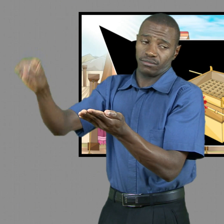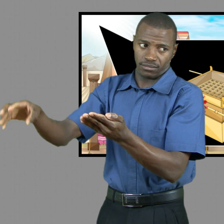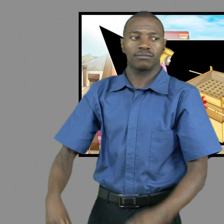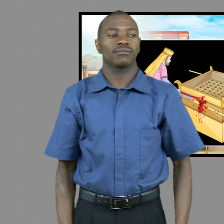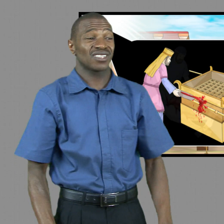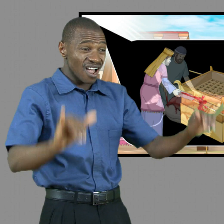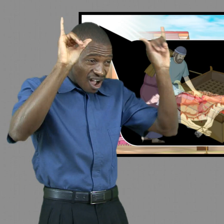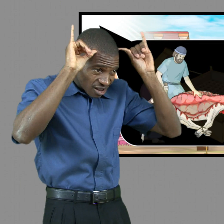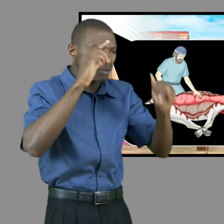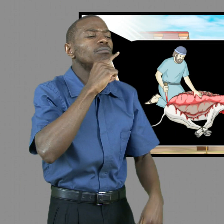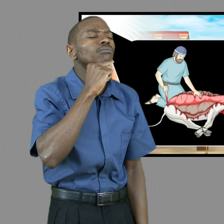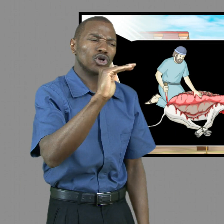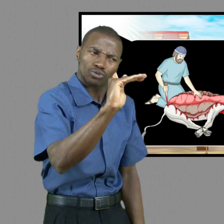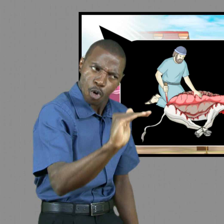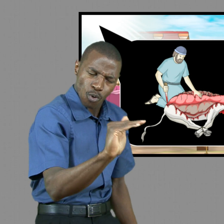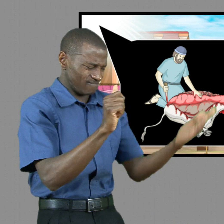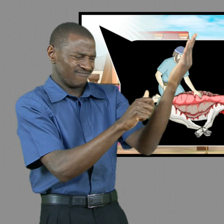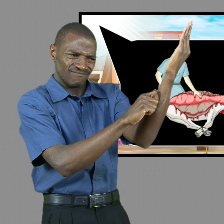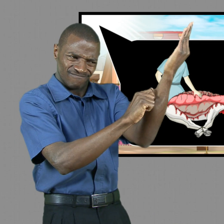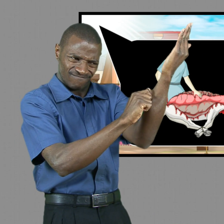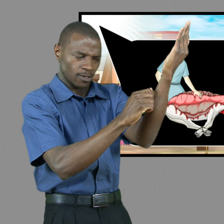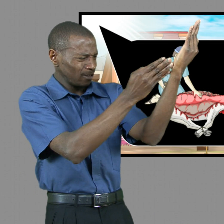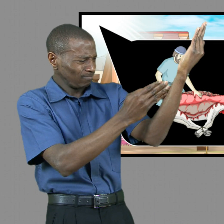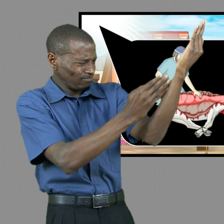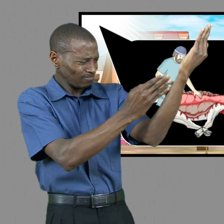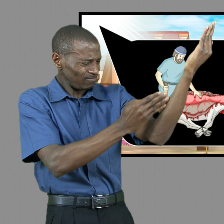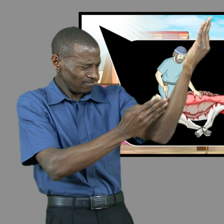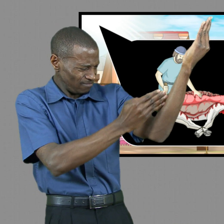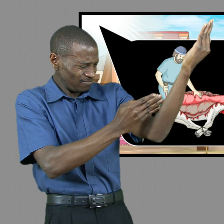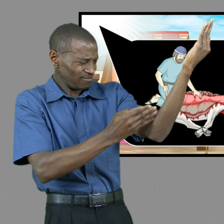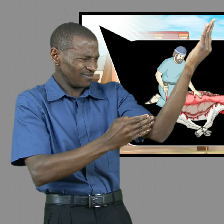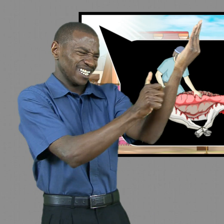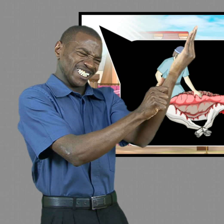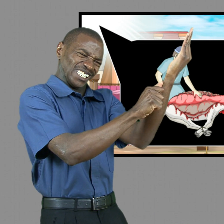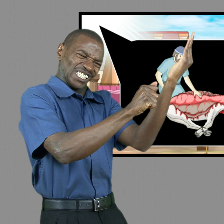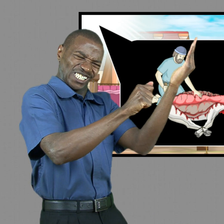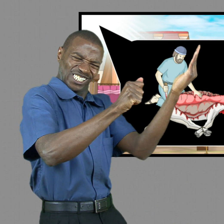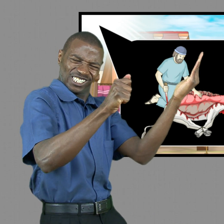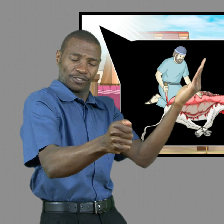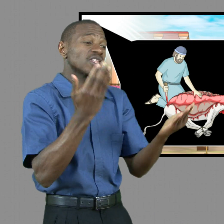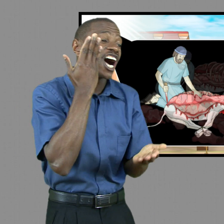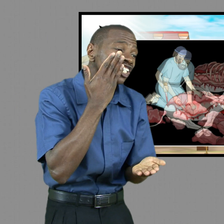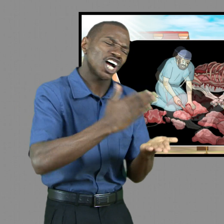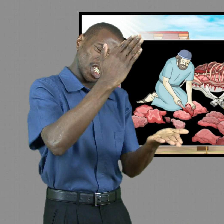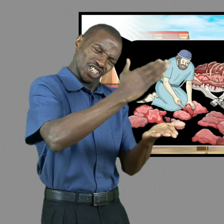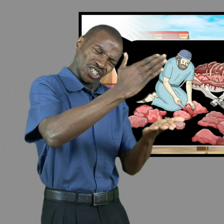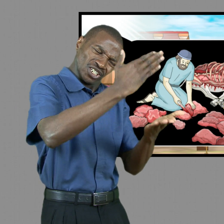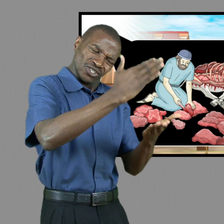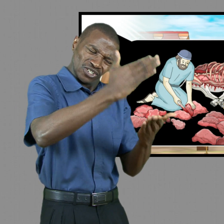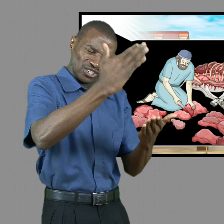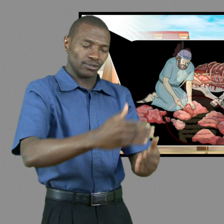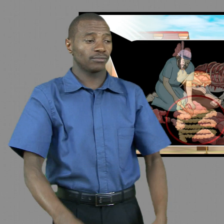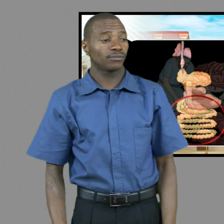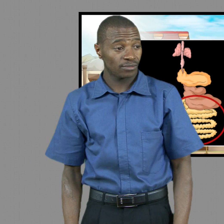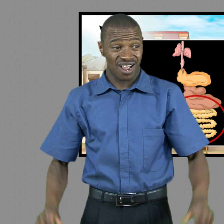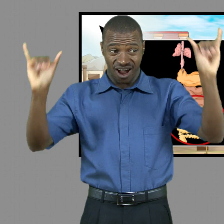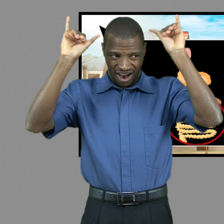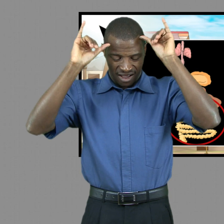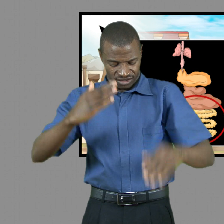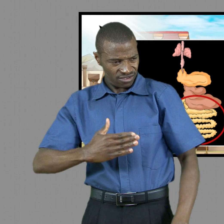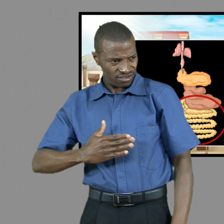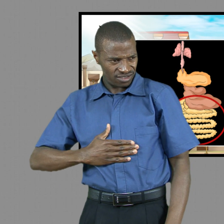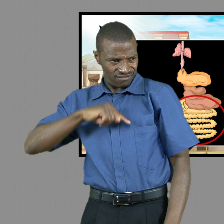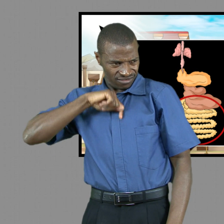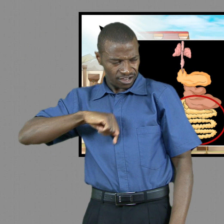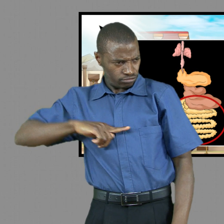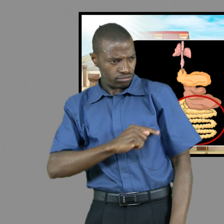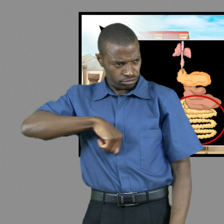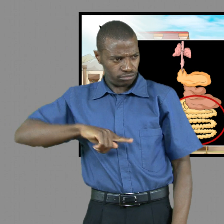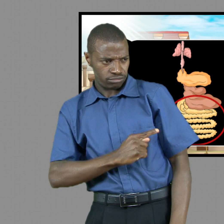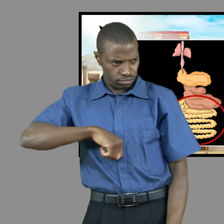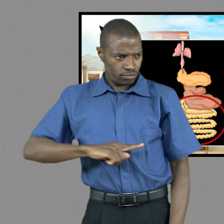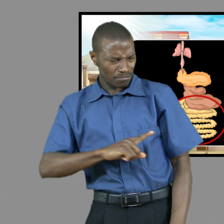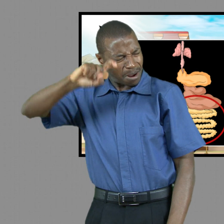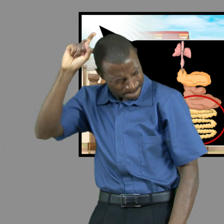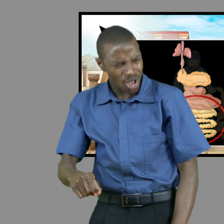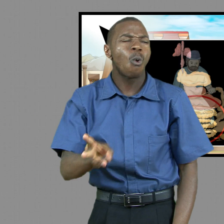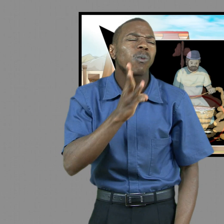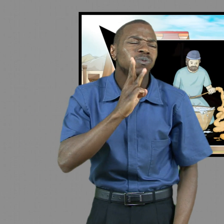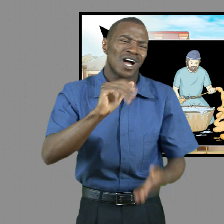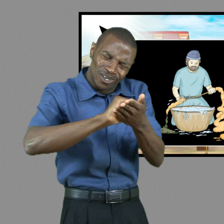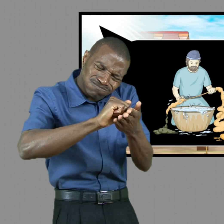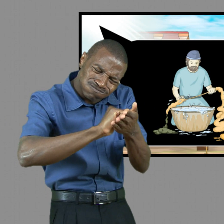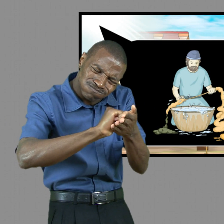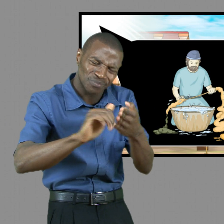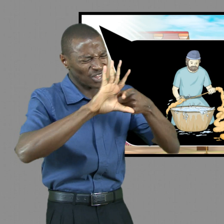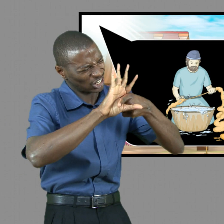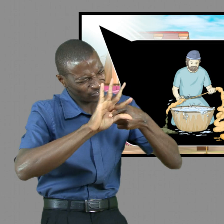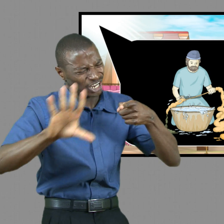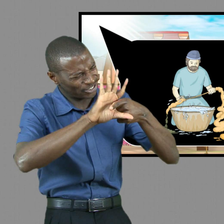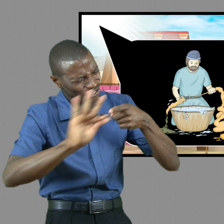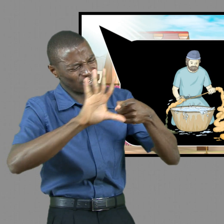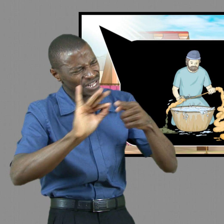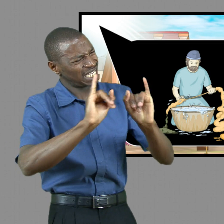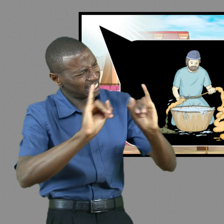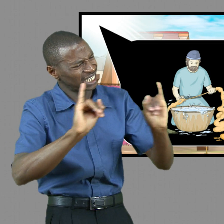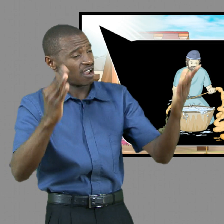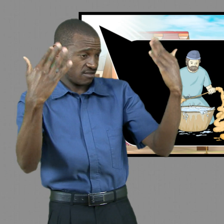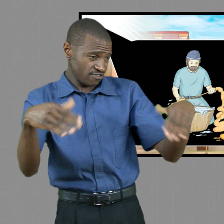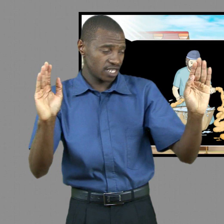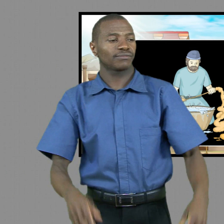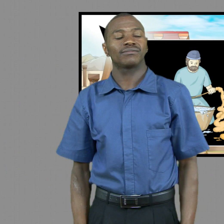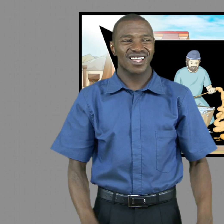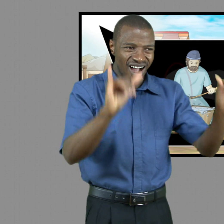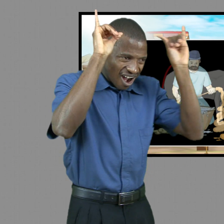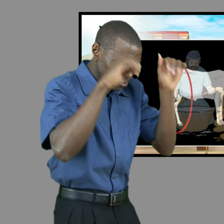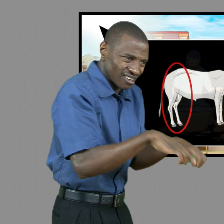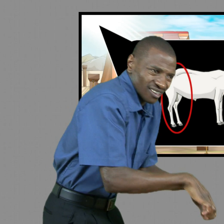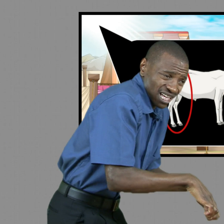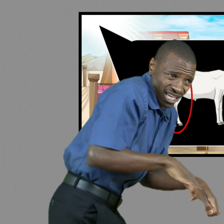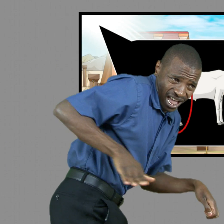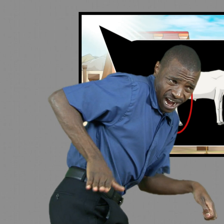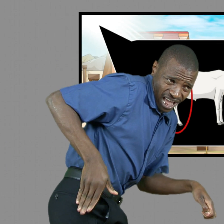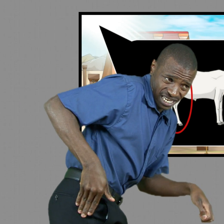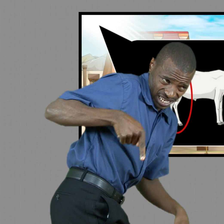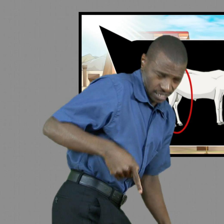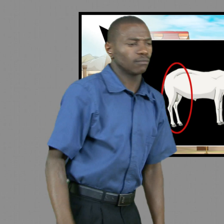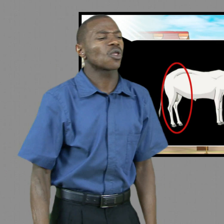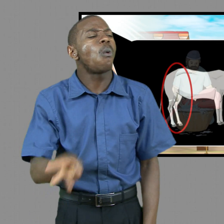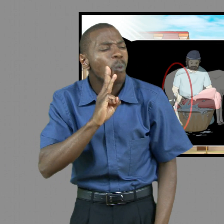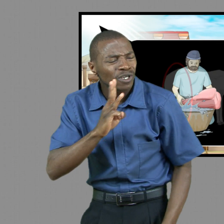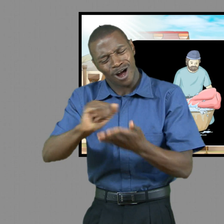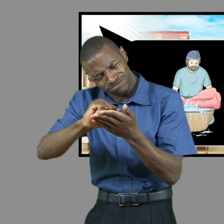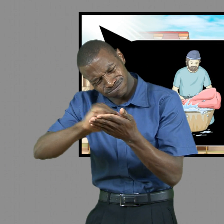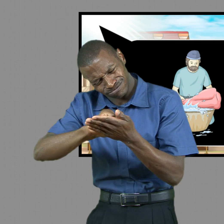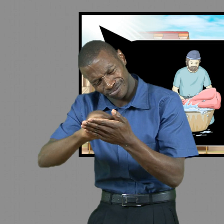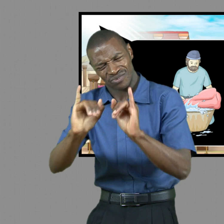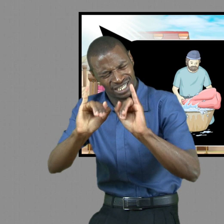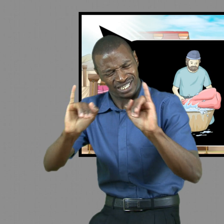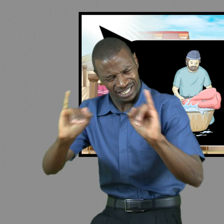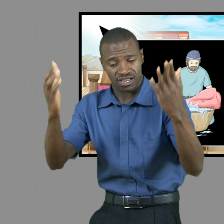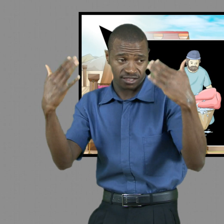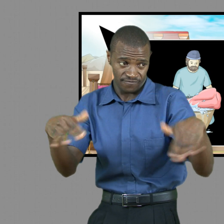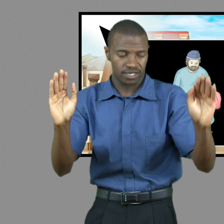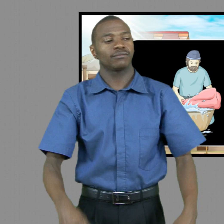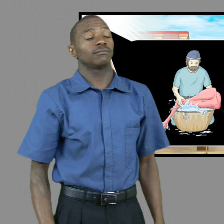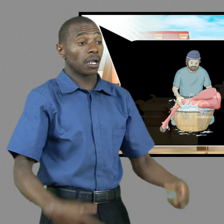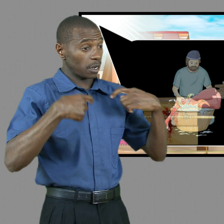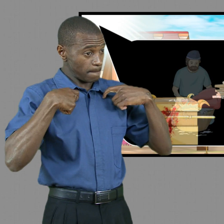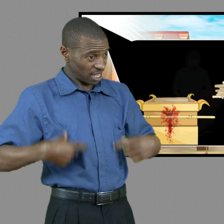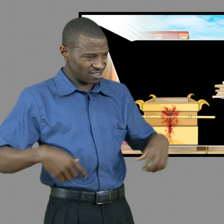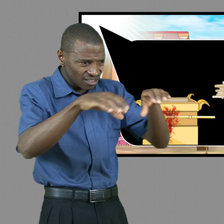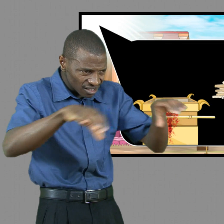Next, he is to skin the burnt offering and cut it into pieces.